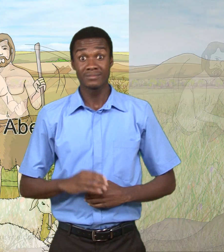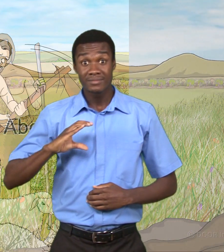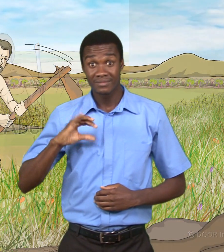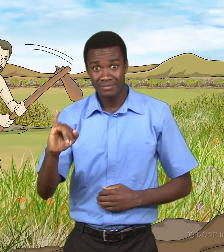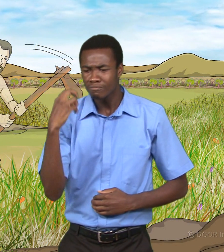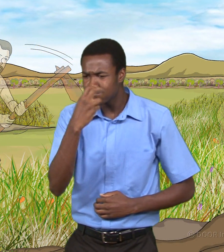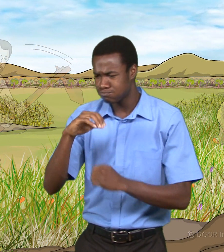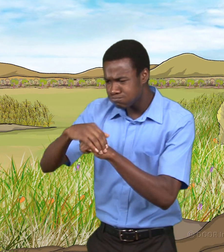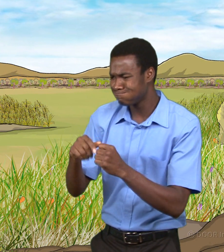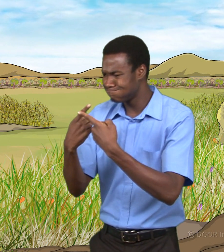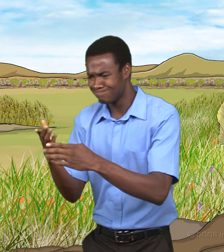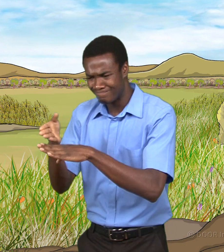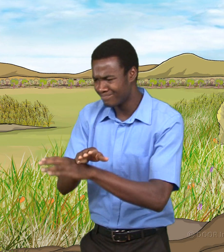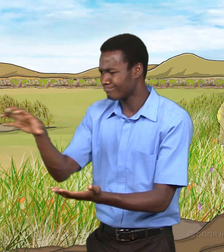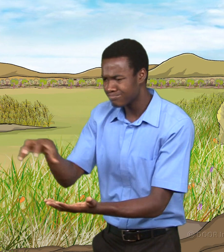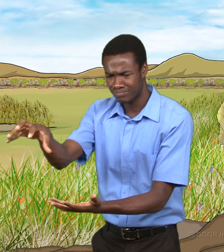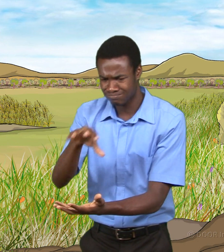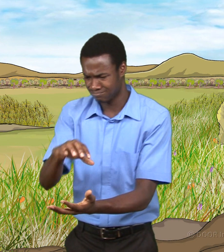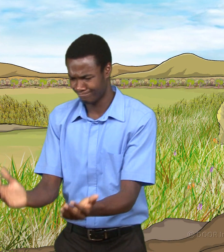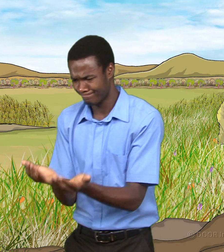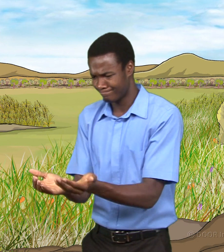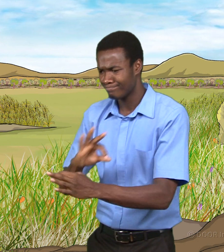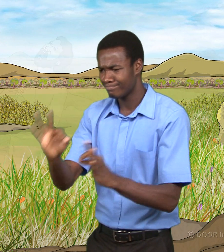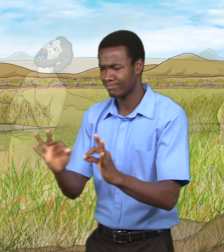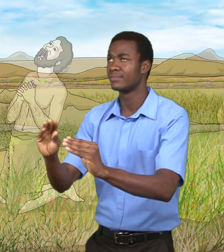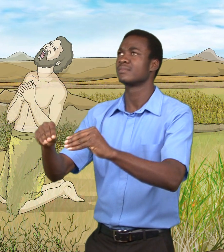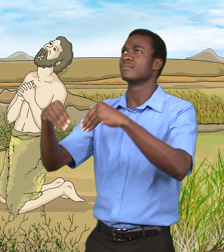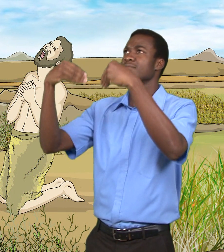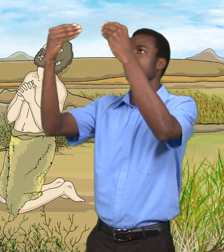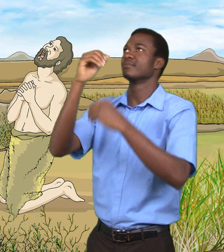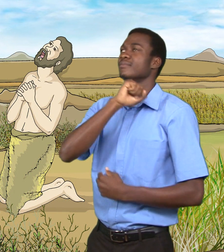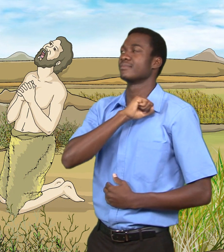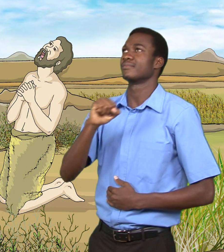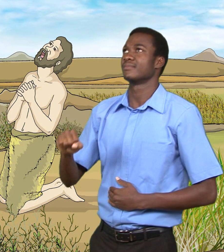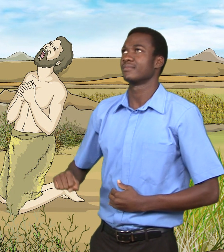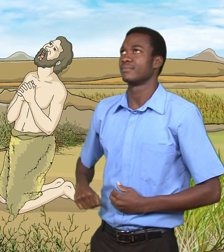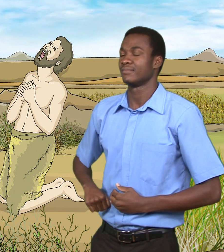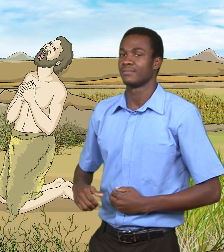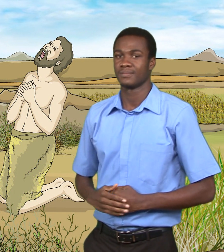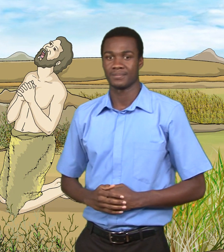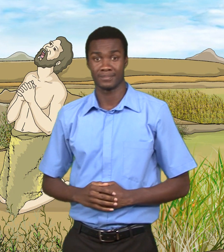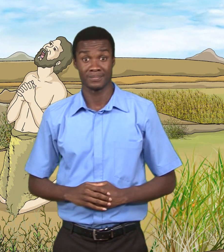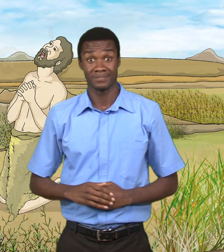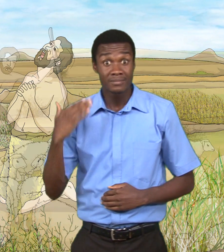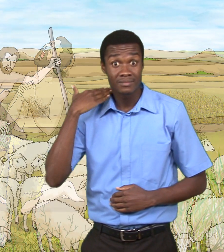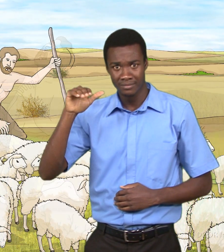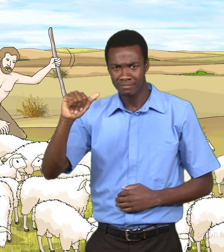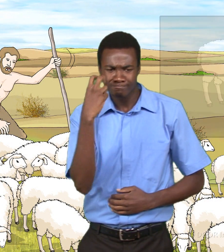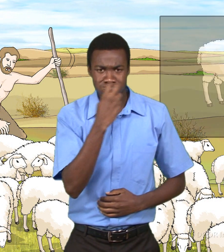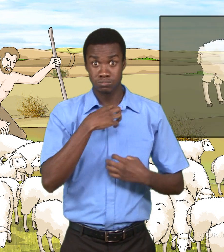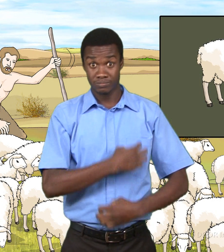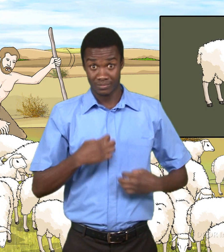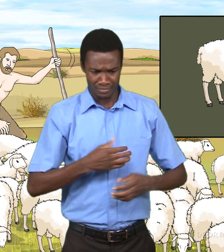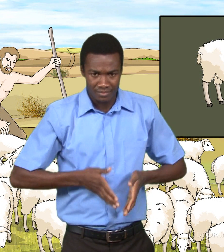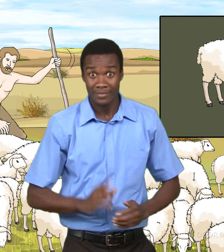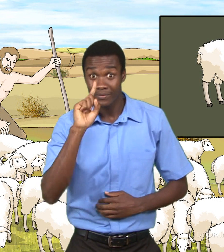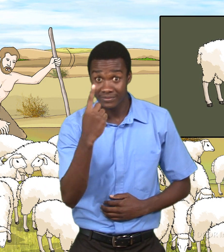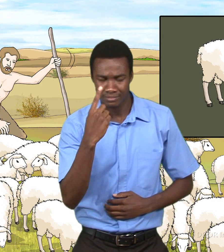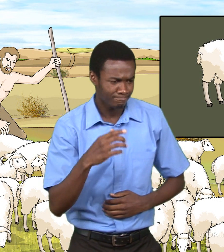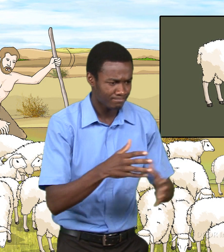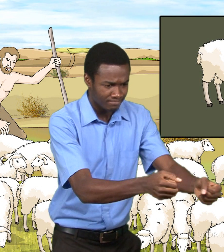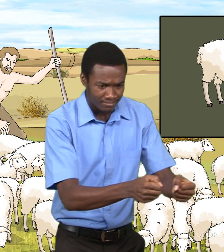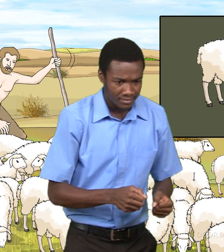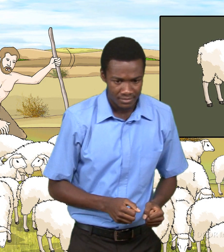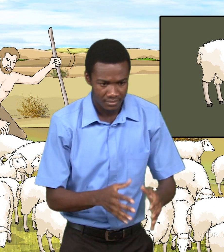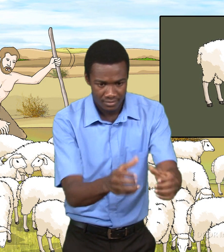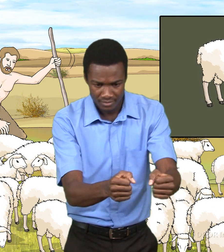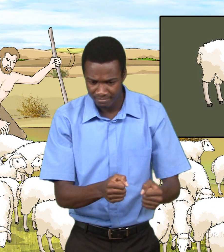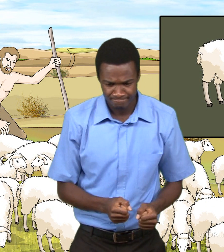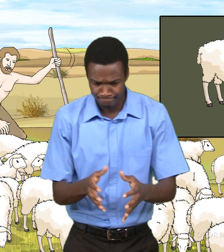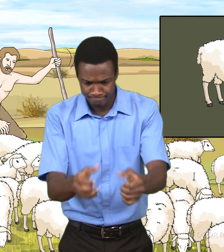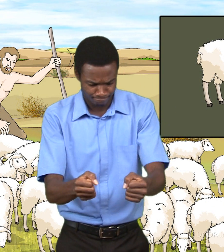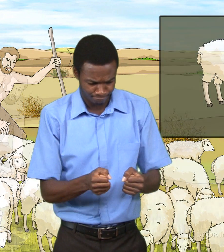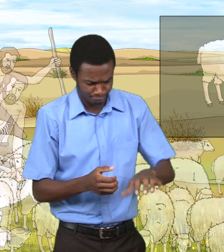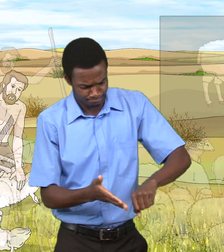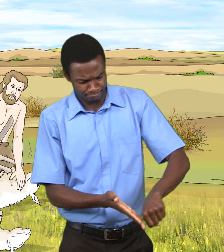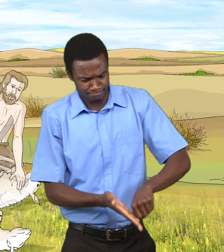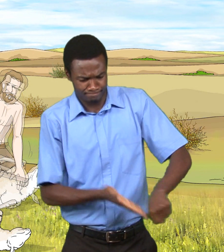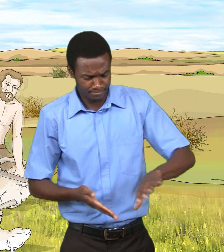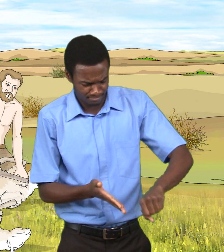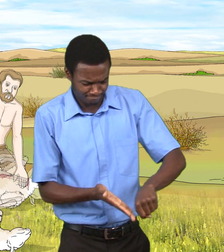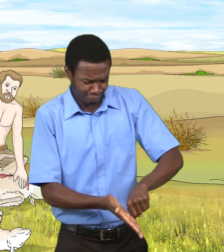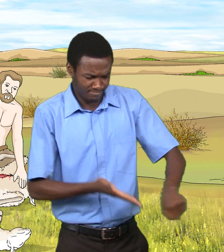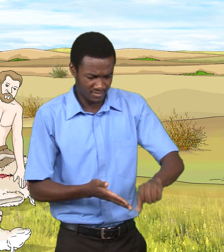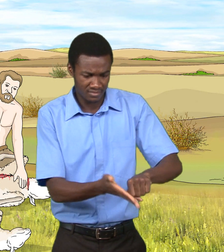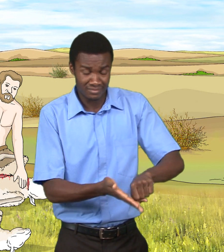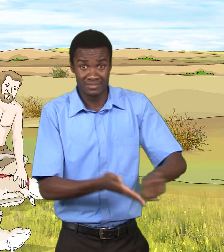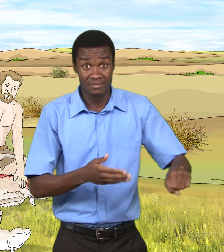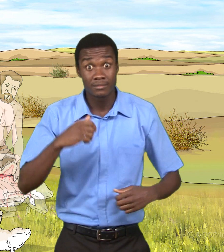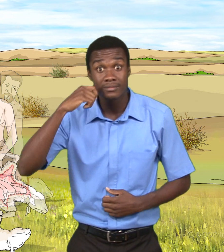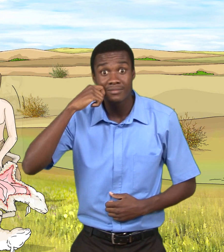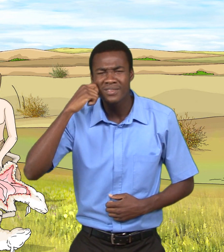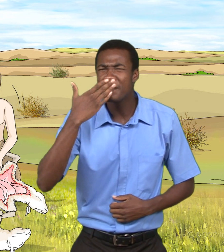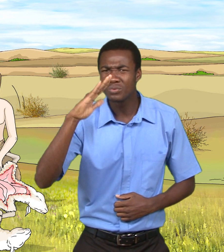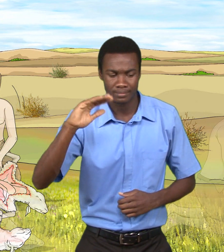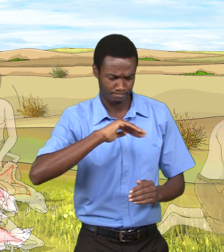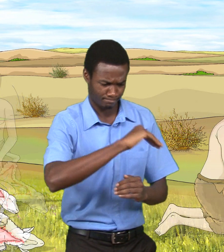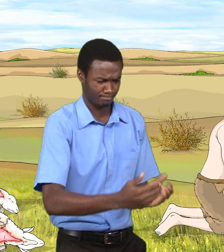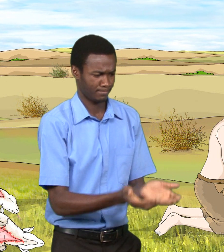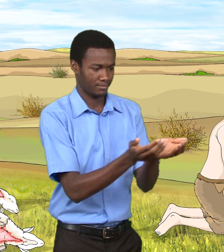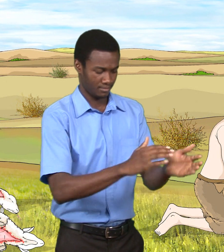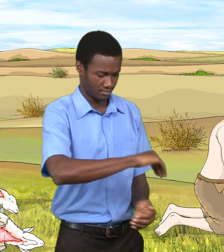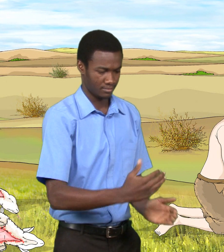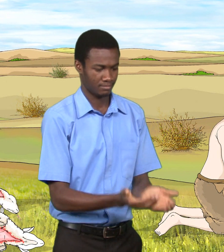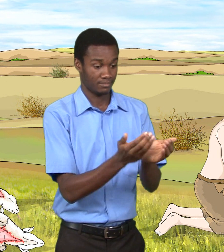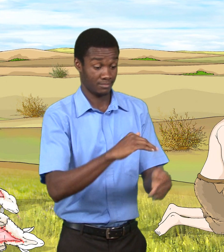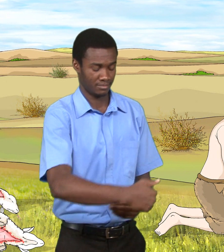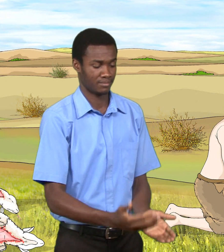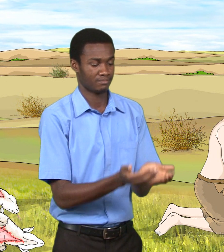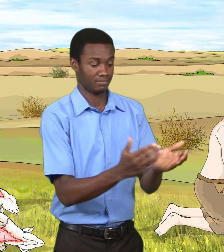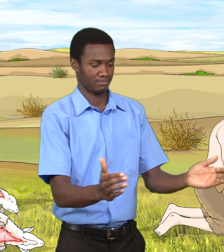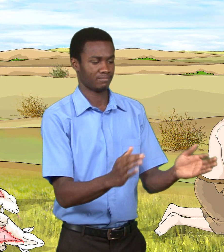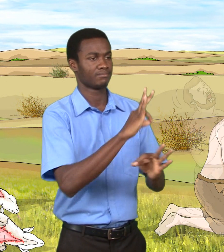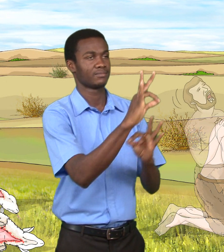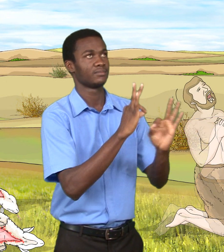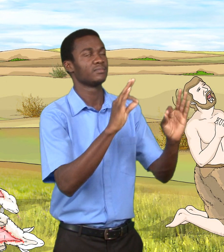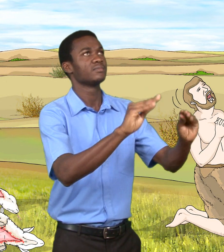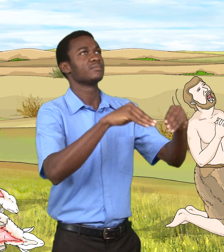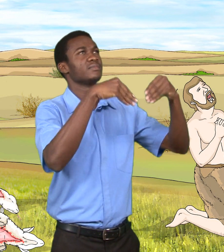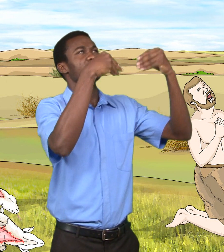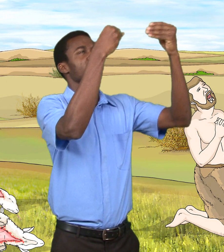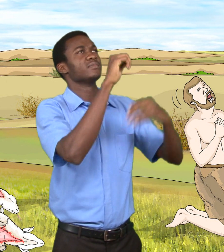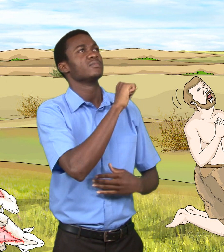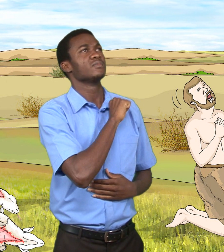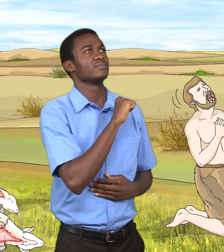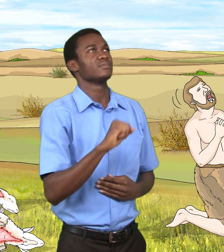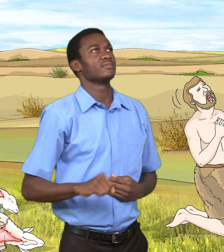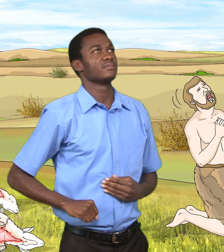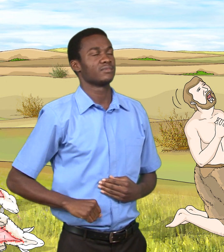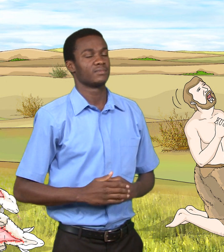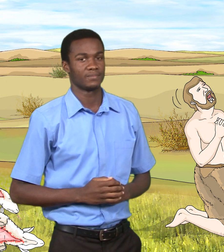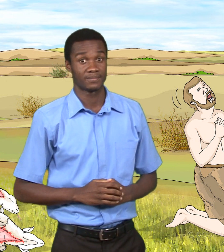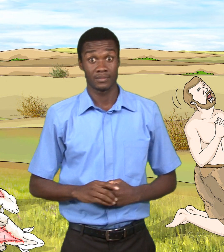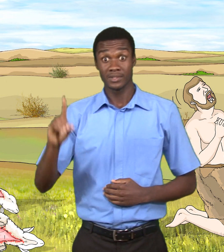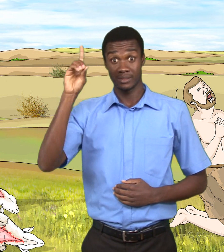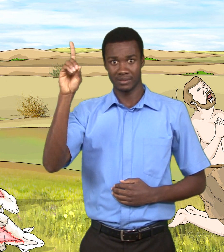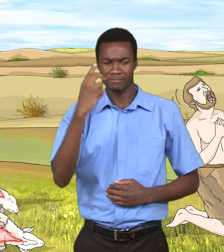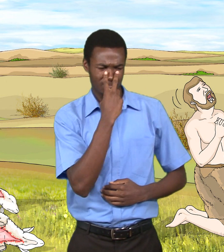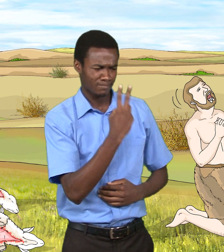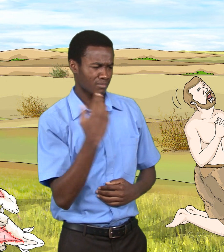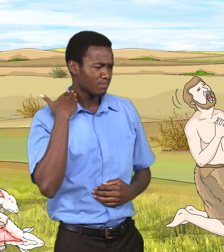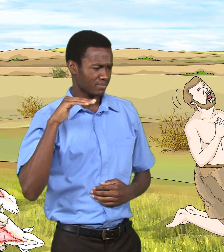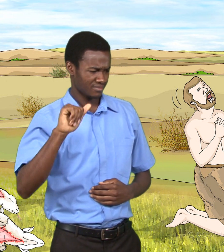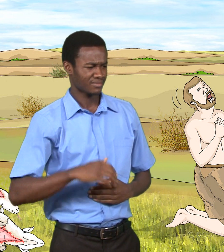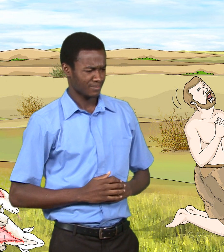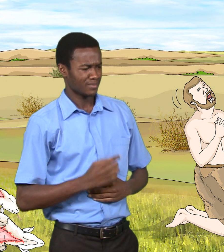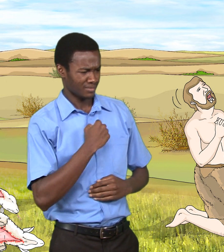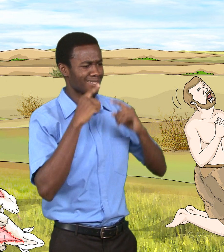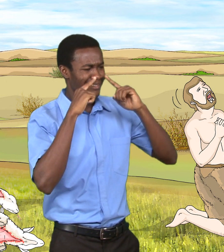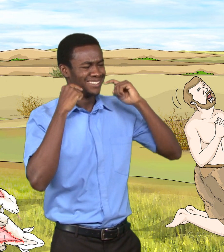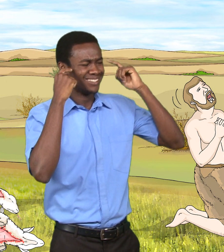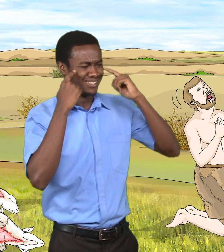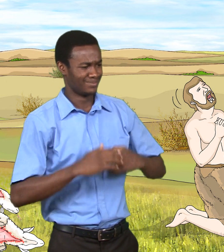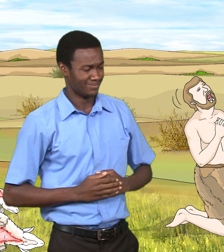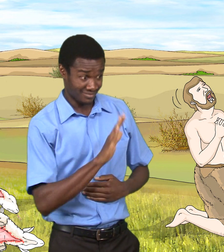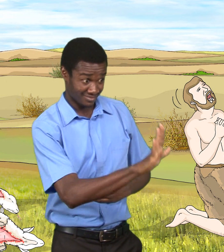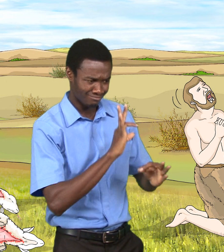So in the course of time, Cain brought some of the fruit of the soil as an offering to the LORD, while Abel brought the best portions of the firstborn of his flock.